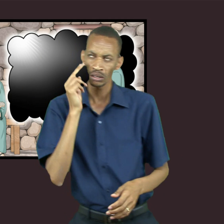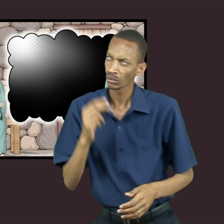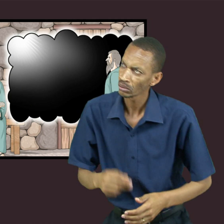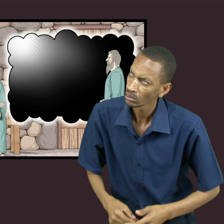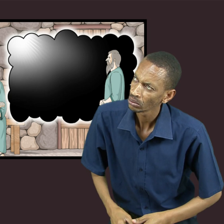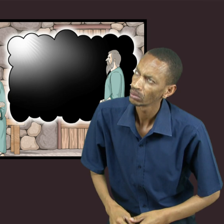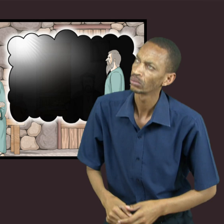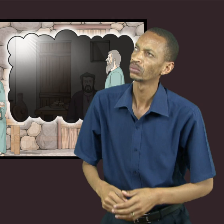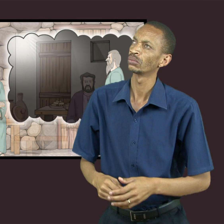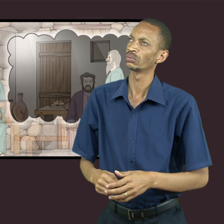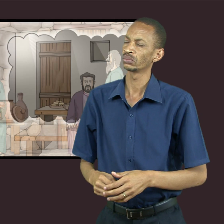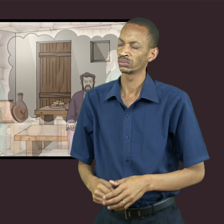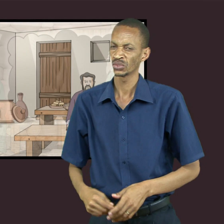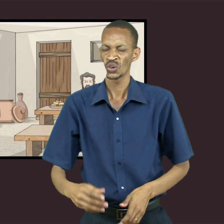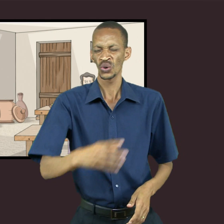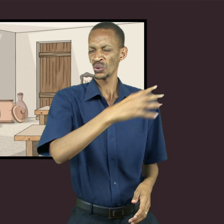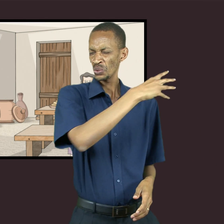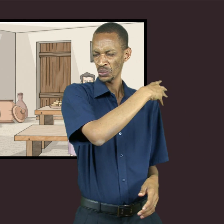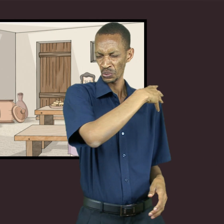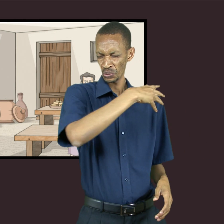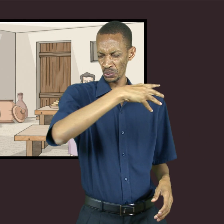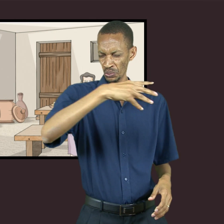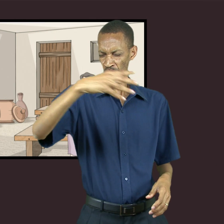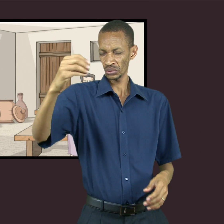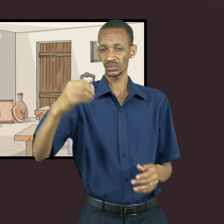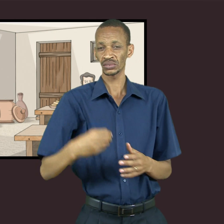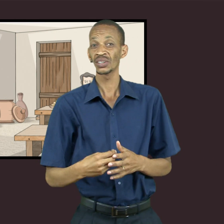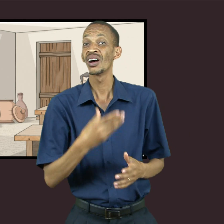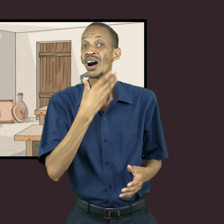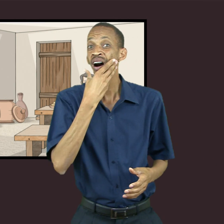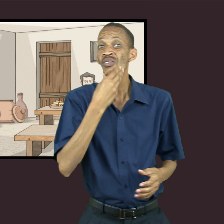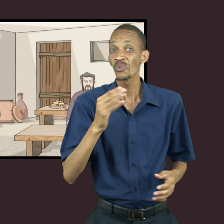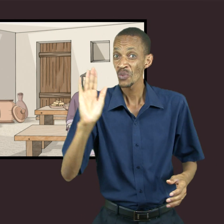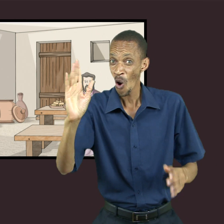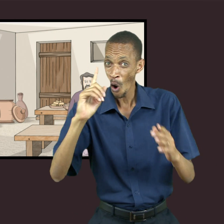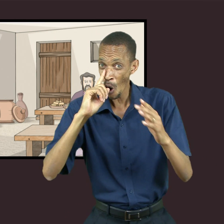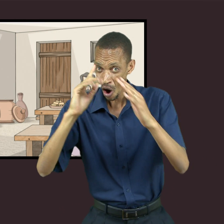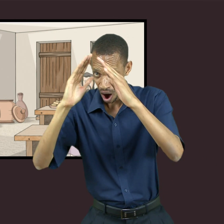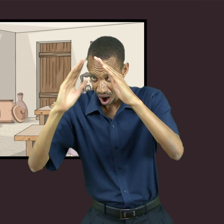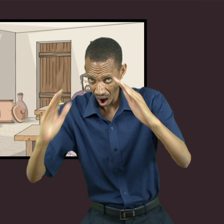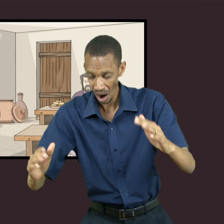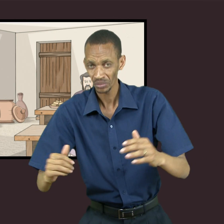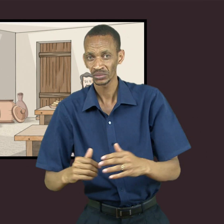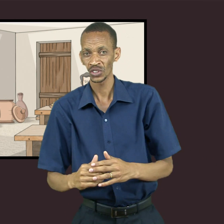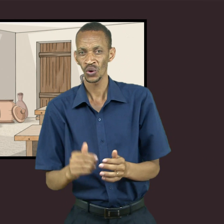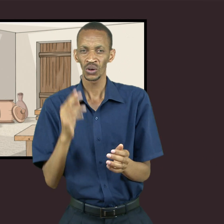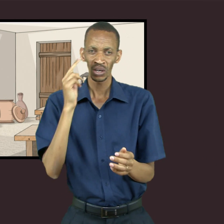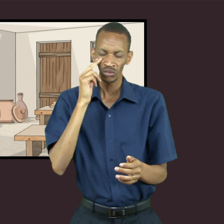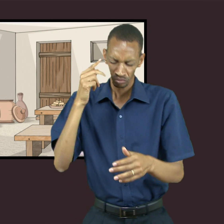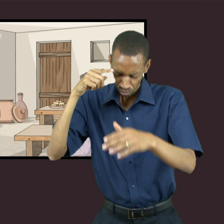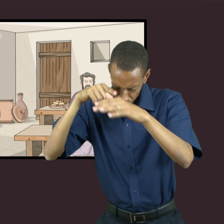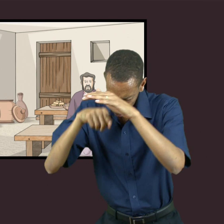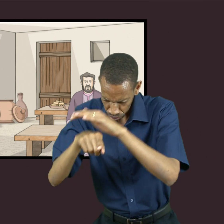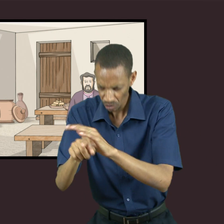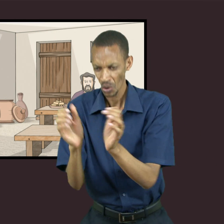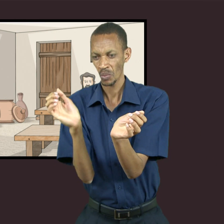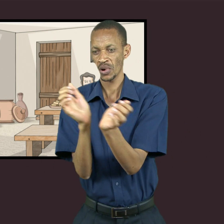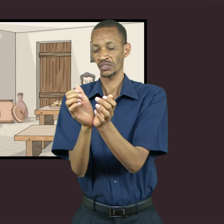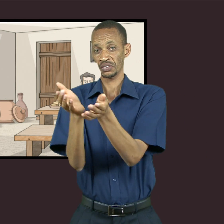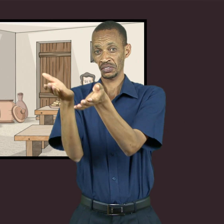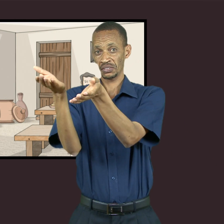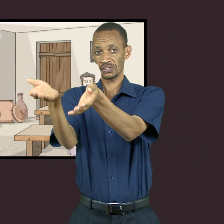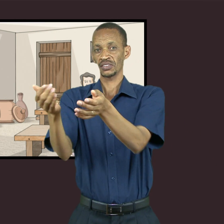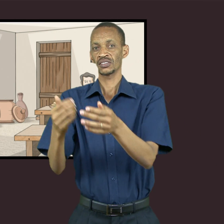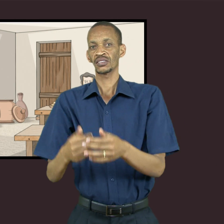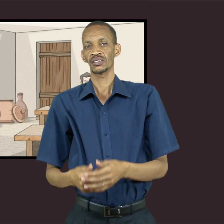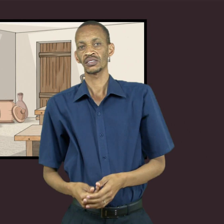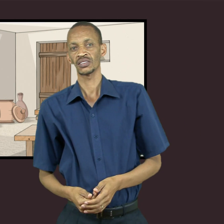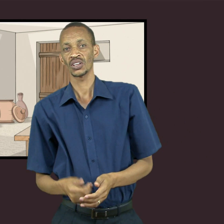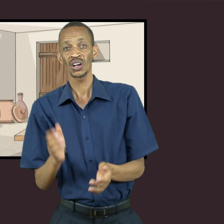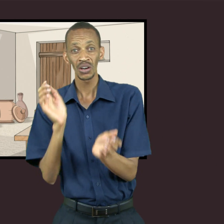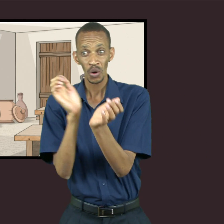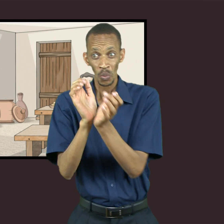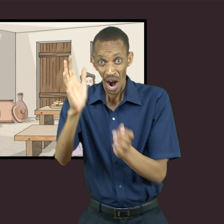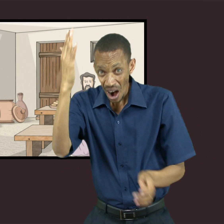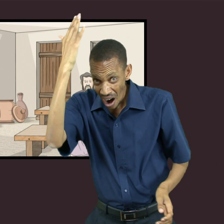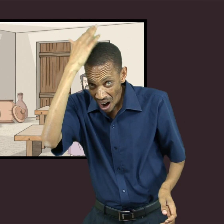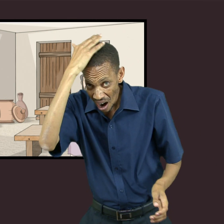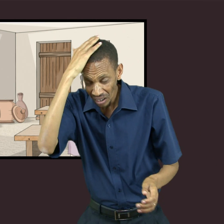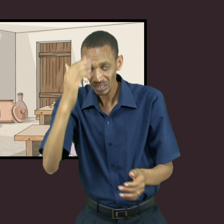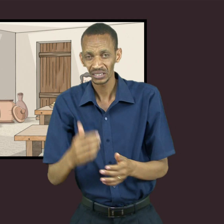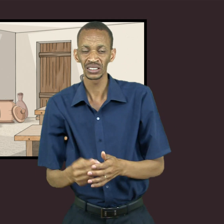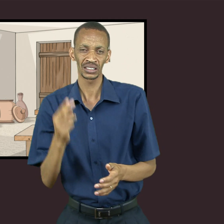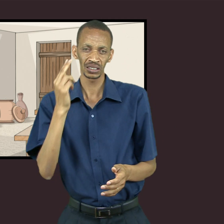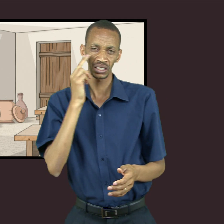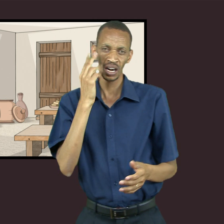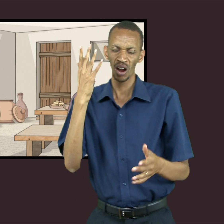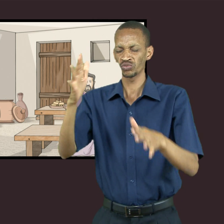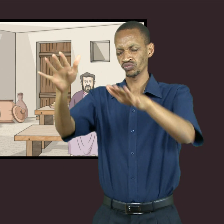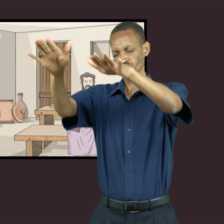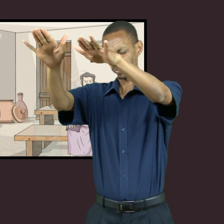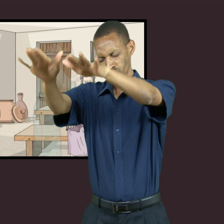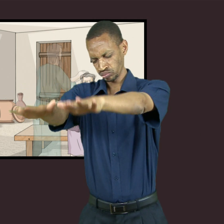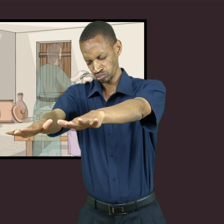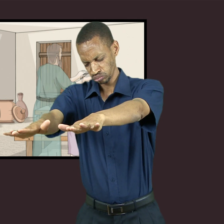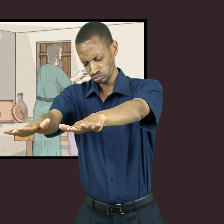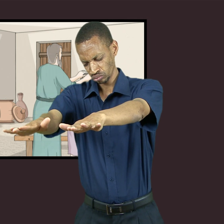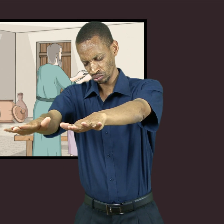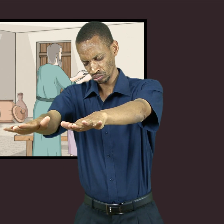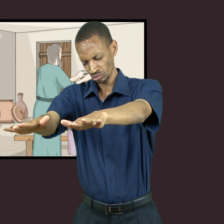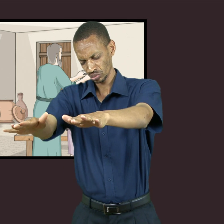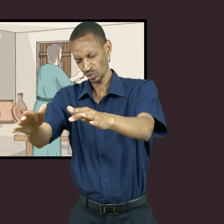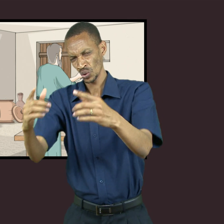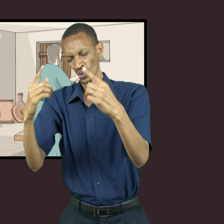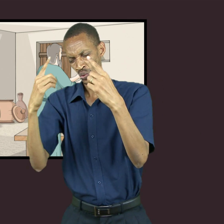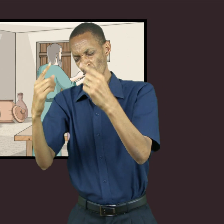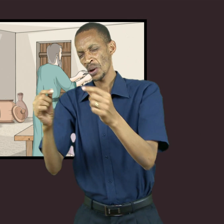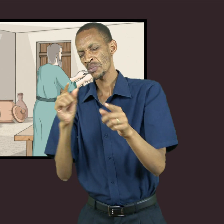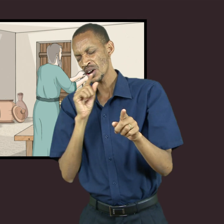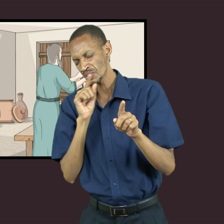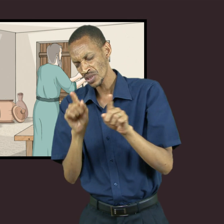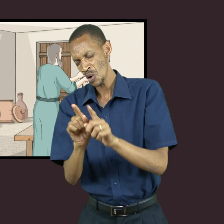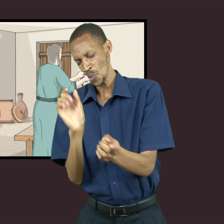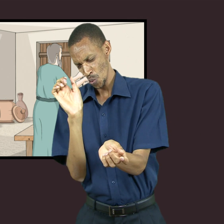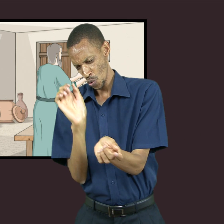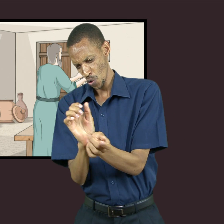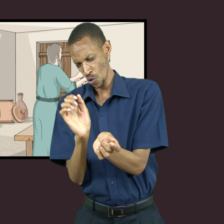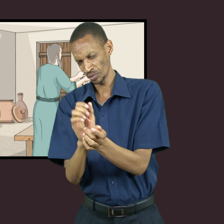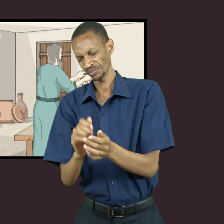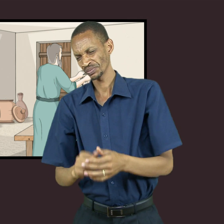So Ananias went to the house, and when he arrived, he placed his hands on Saul.